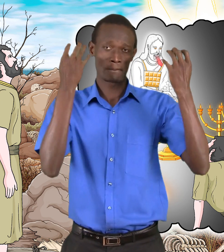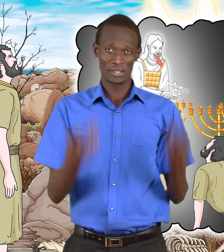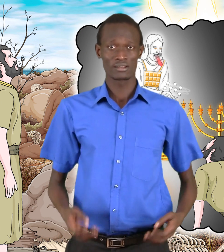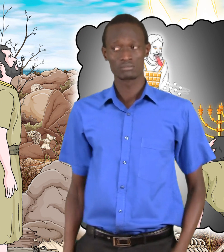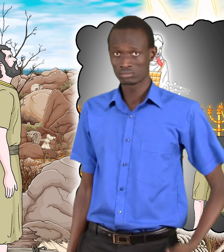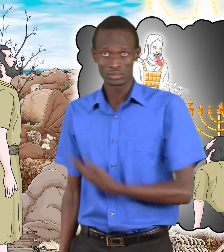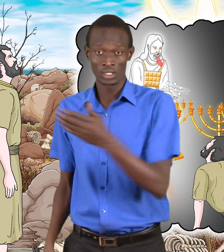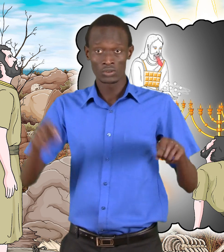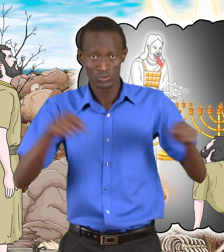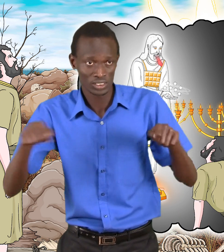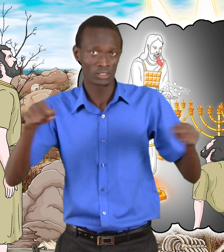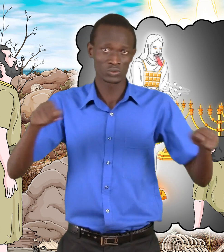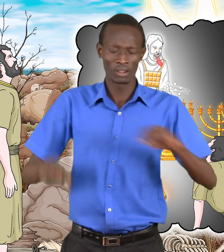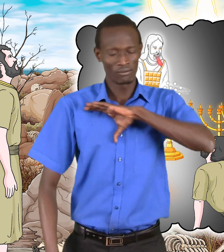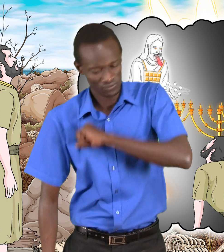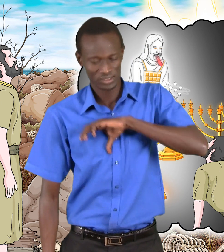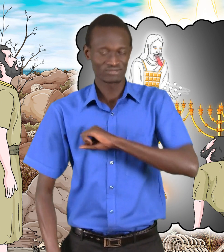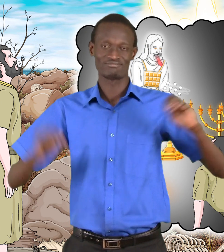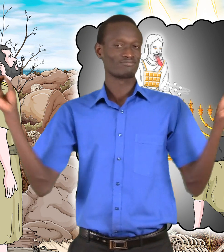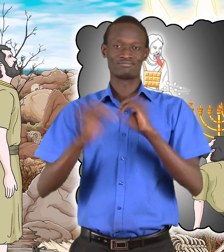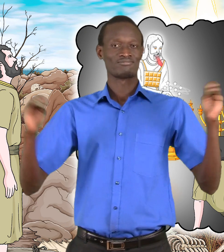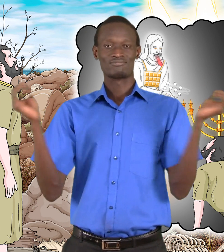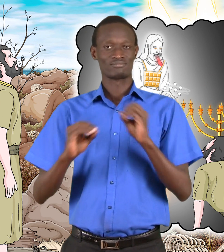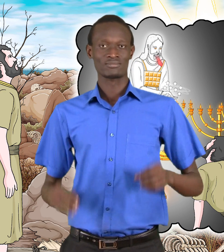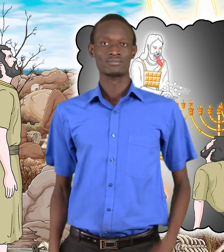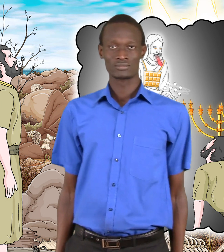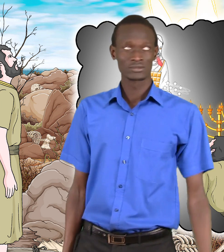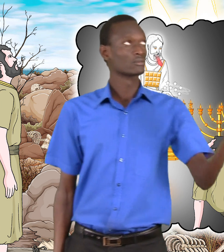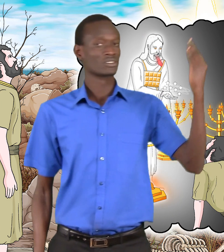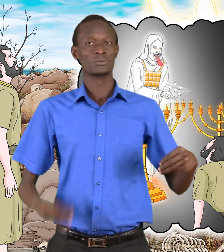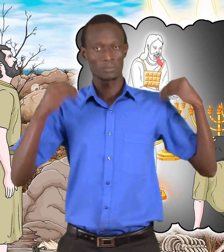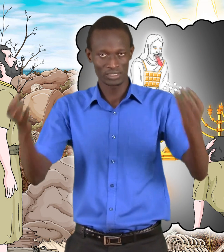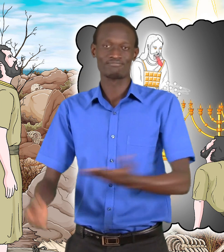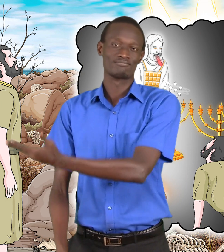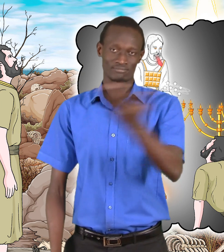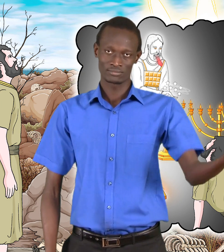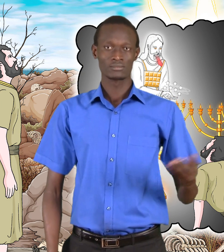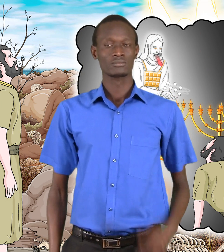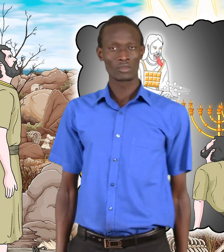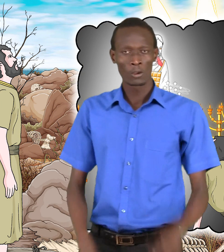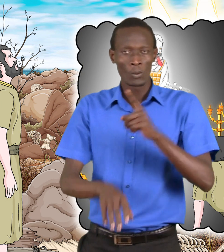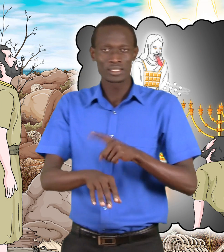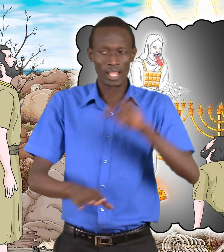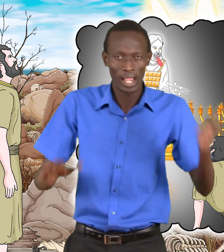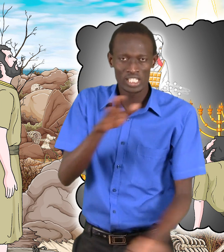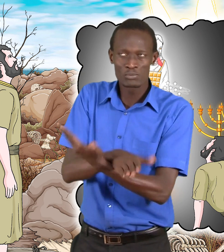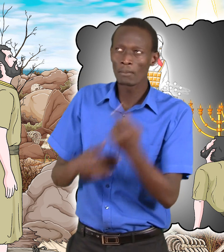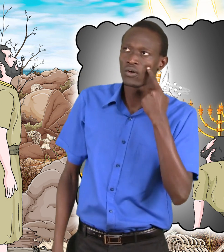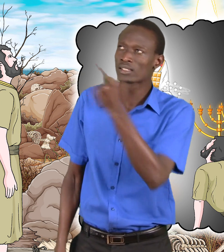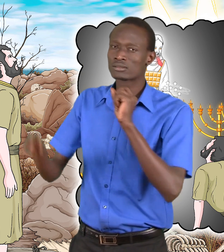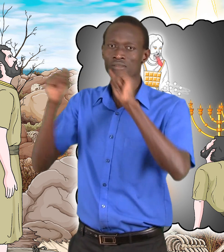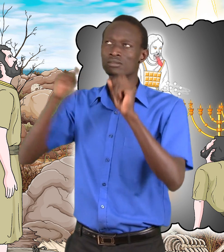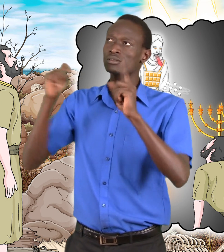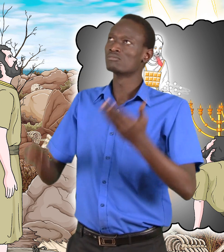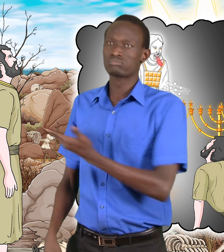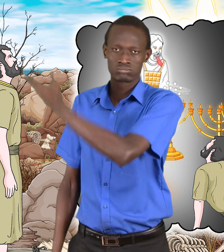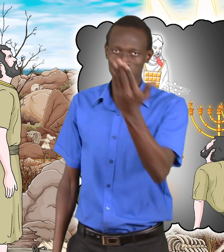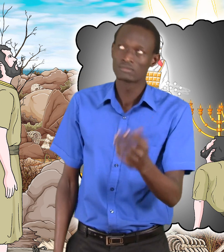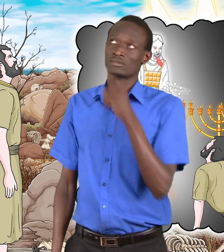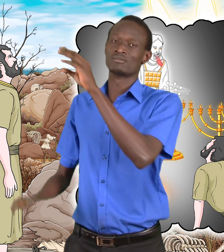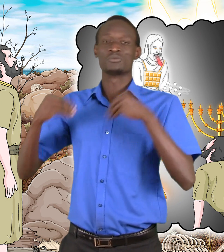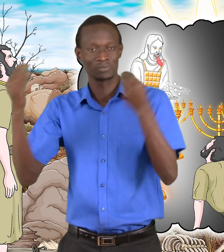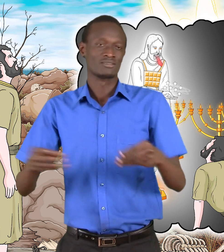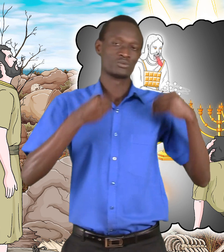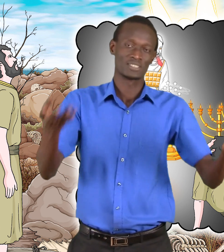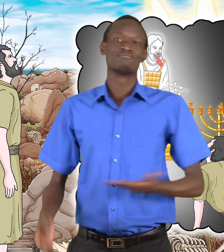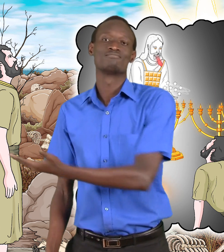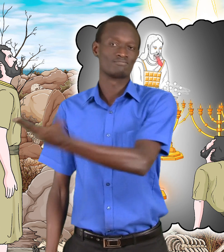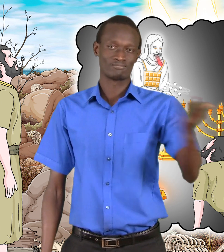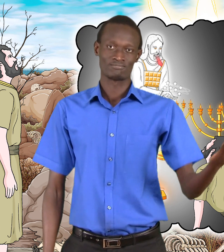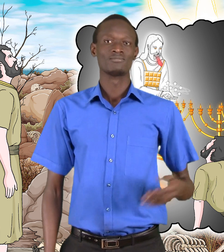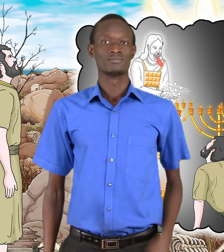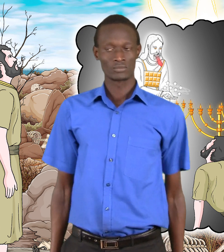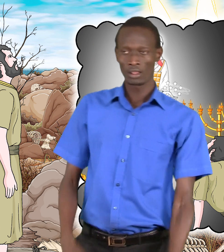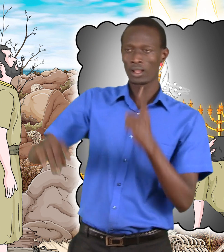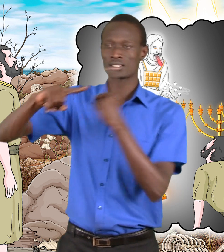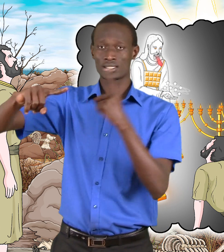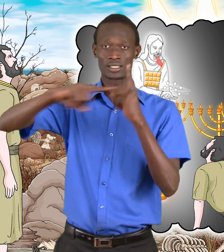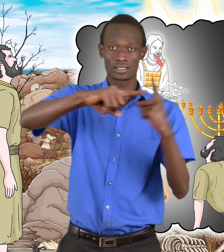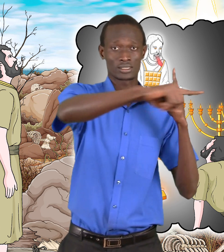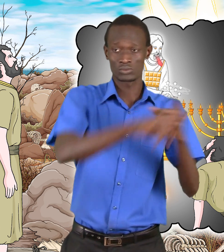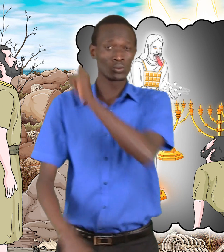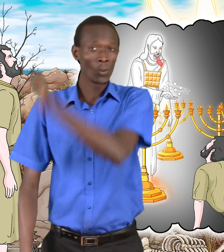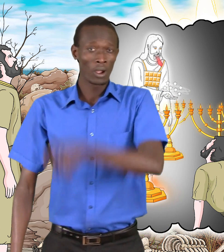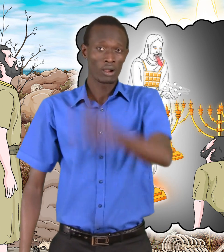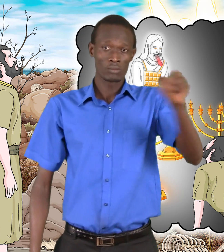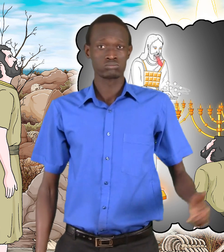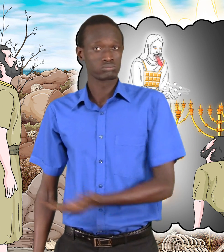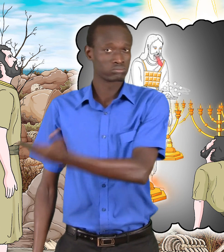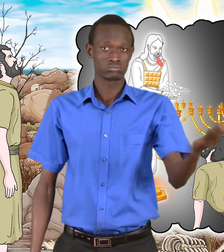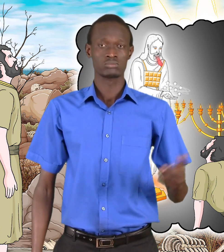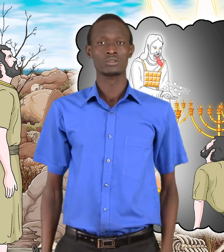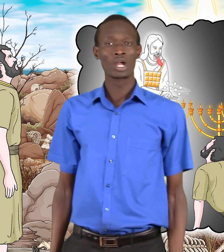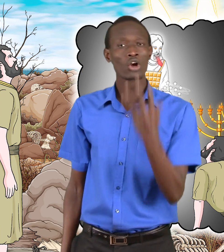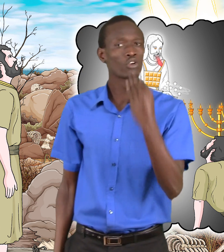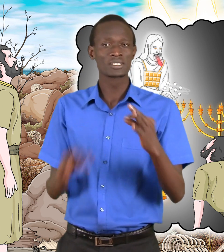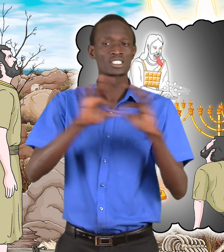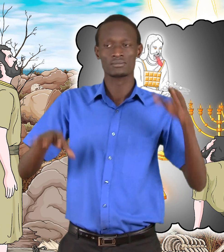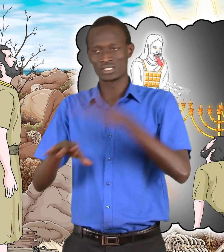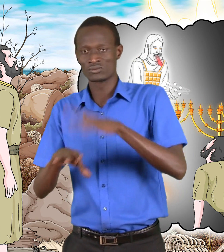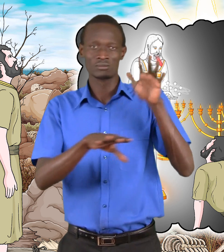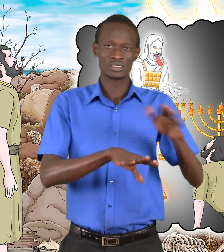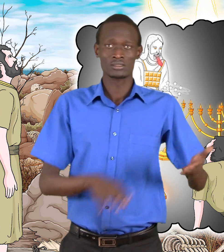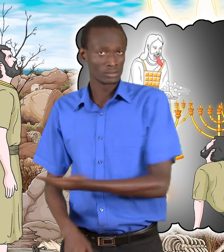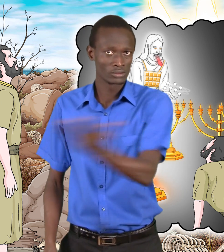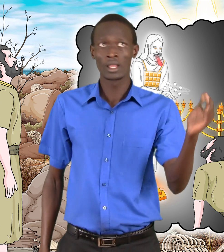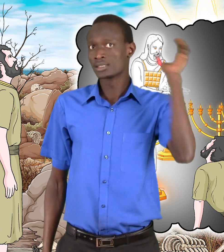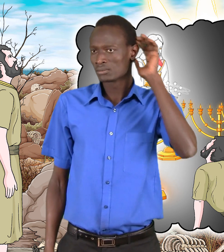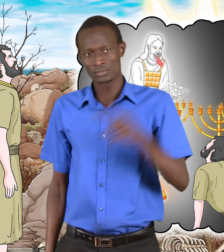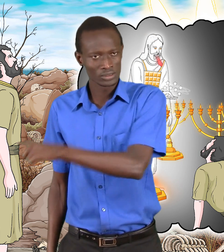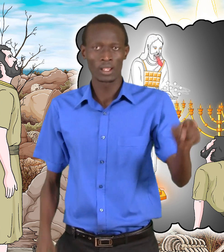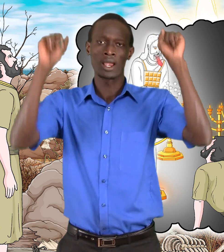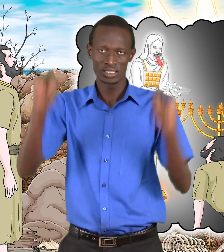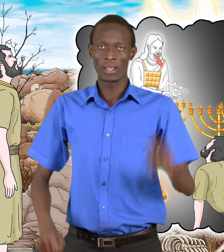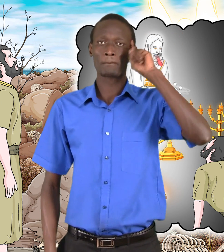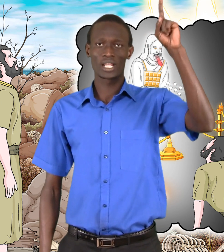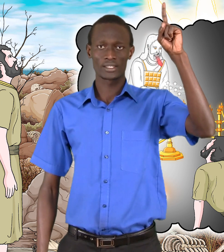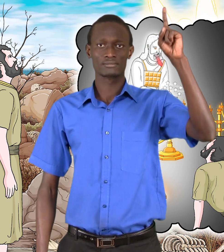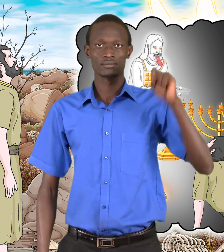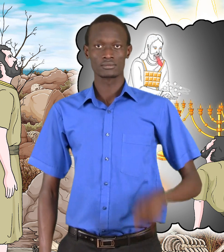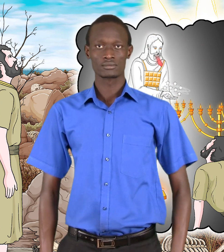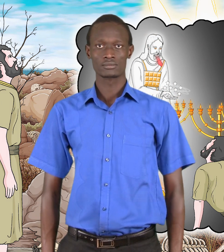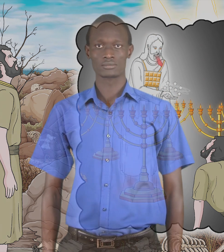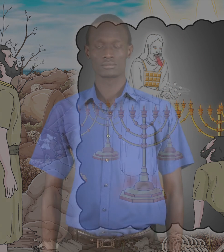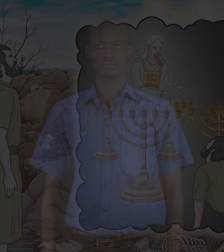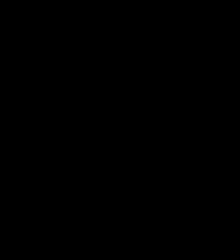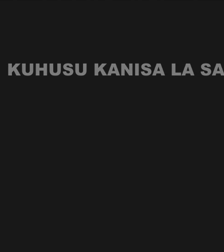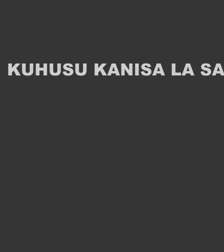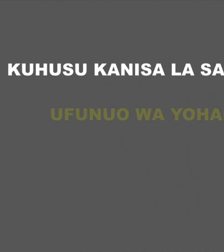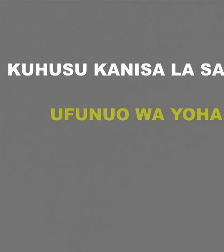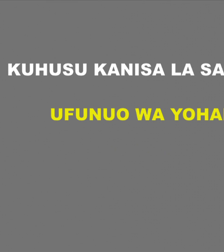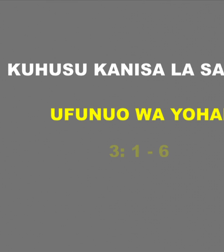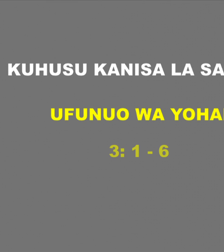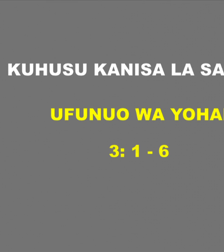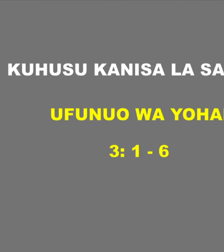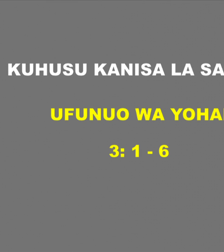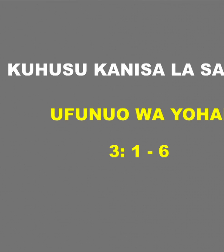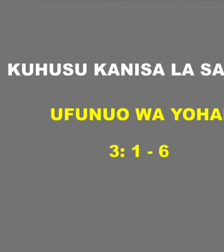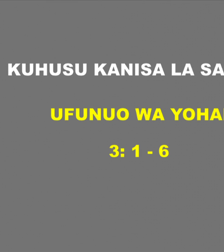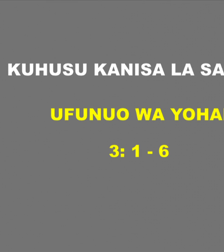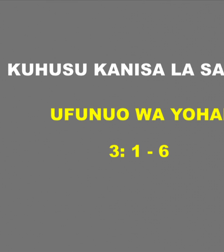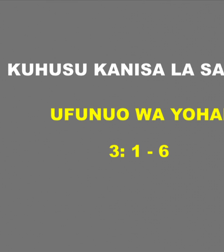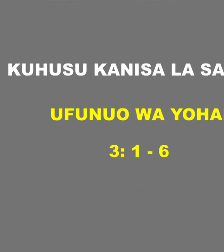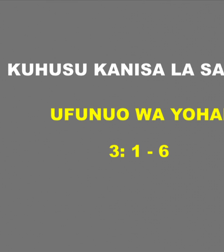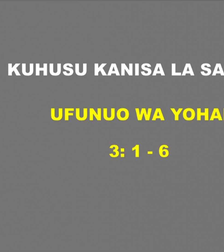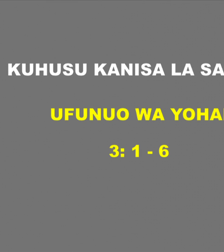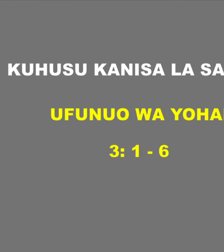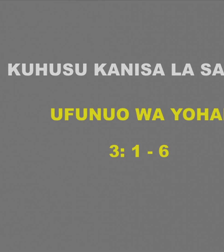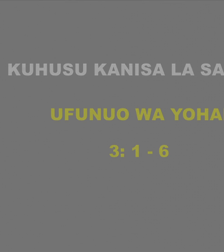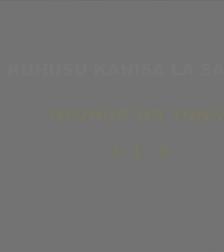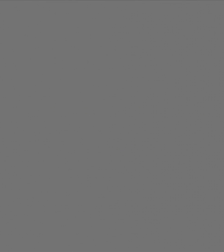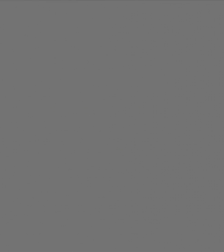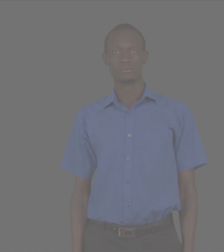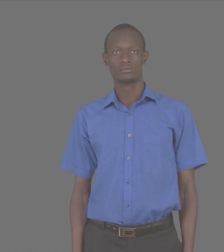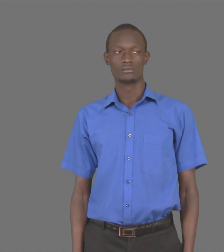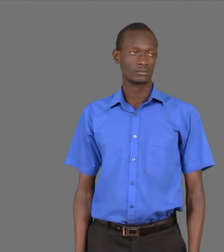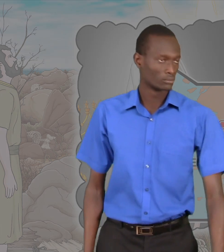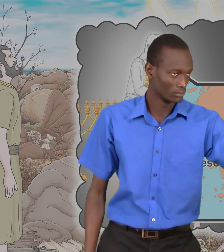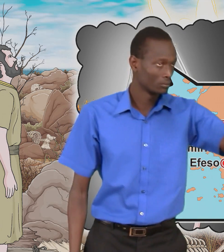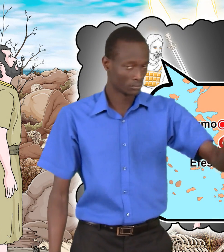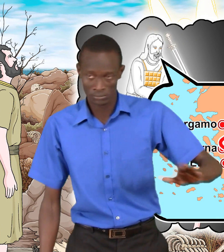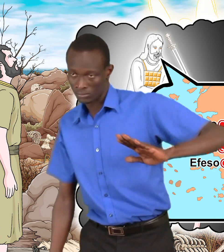And I will give him the morning star. He who has an ear, let him hear what the Spirit says to the churches.